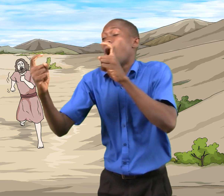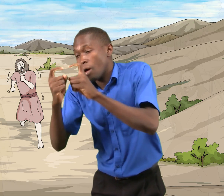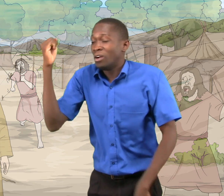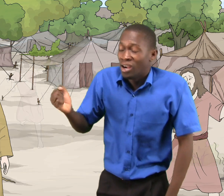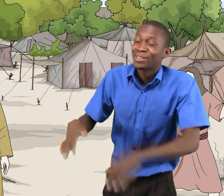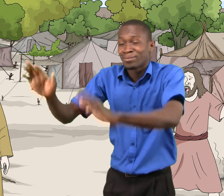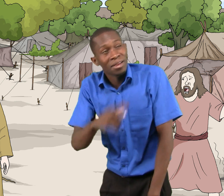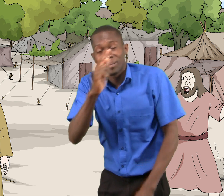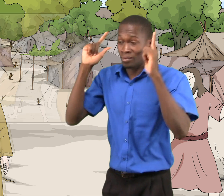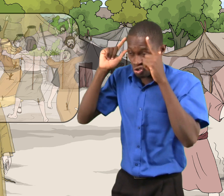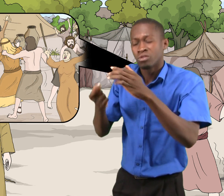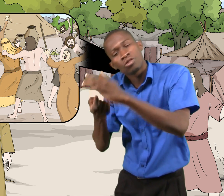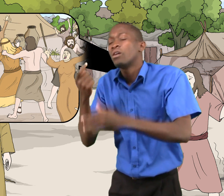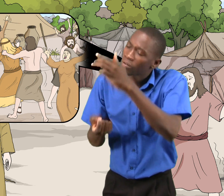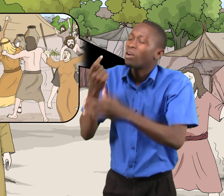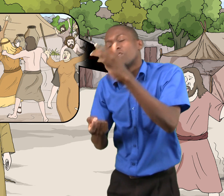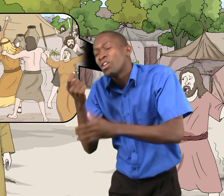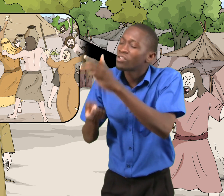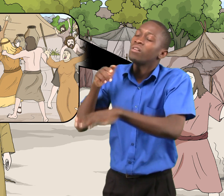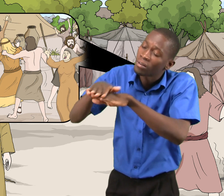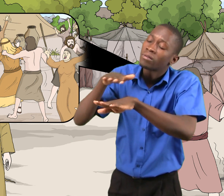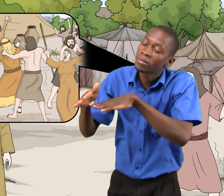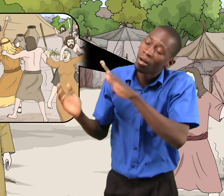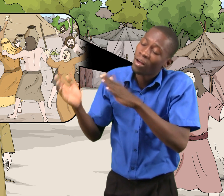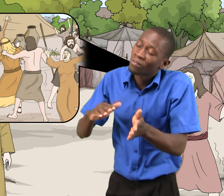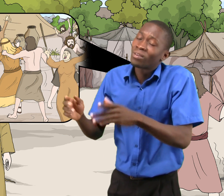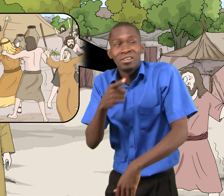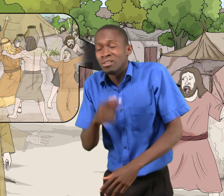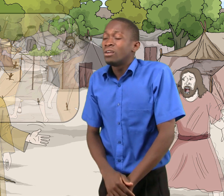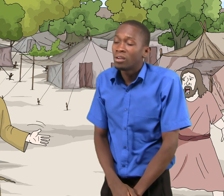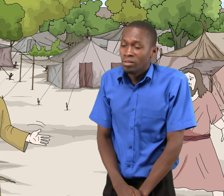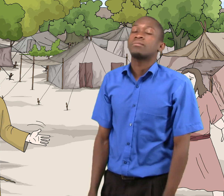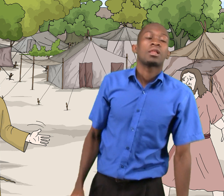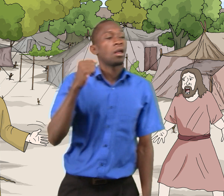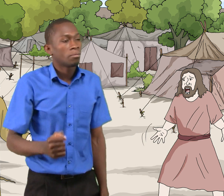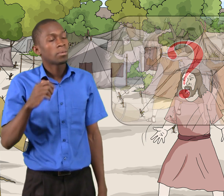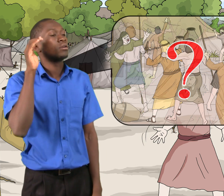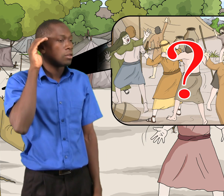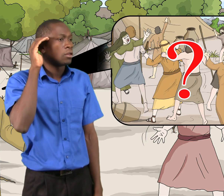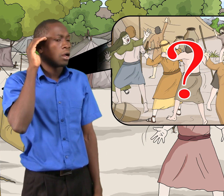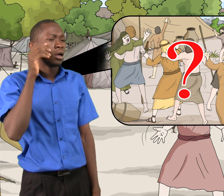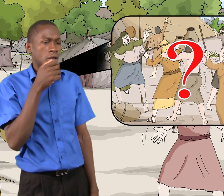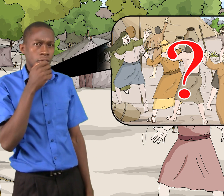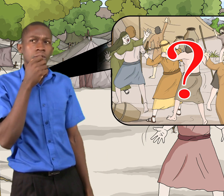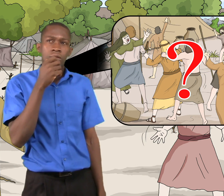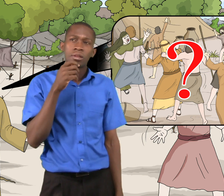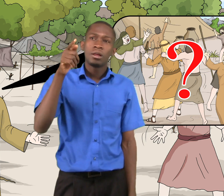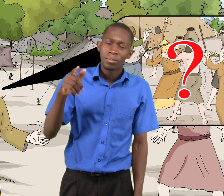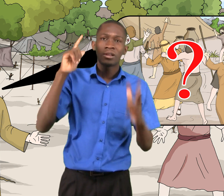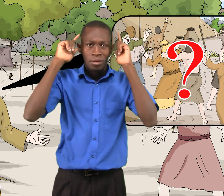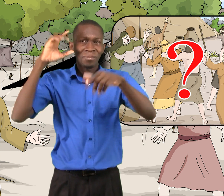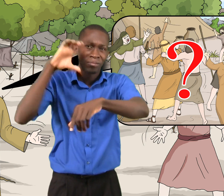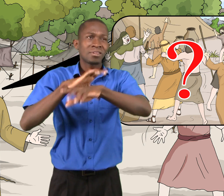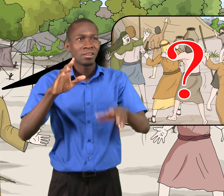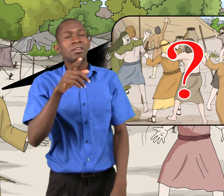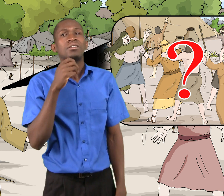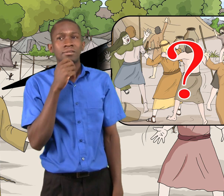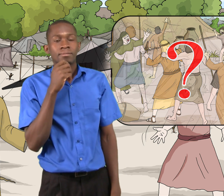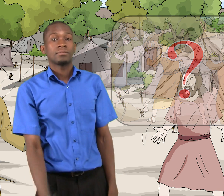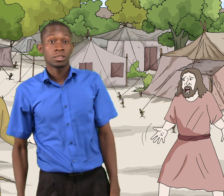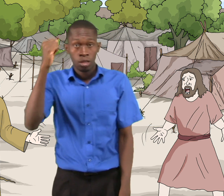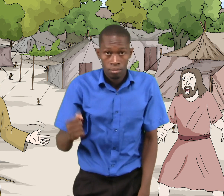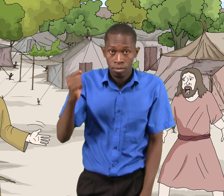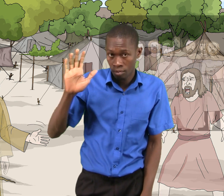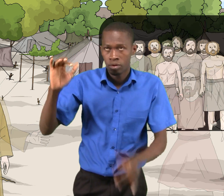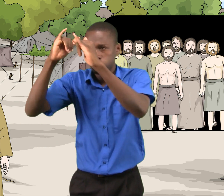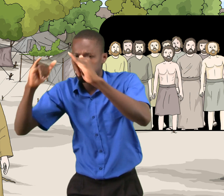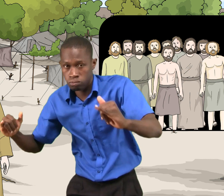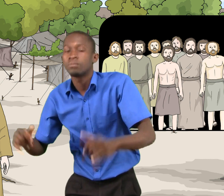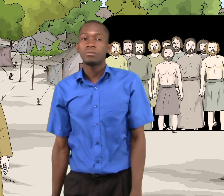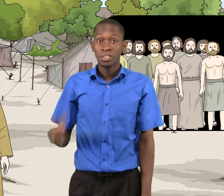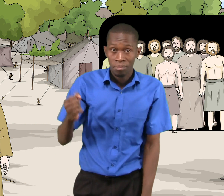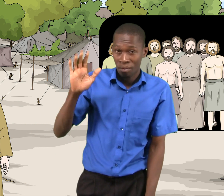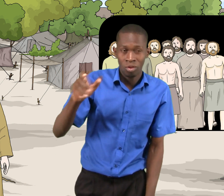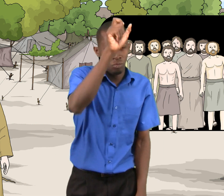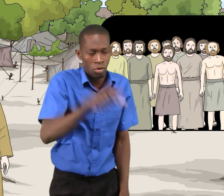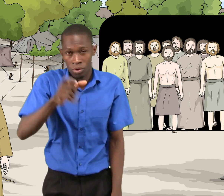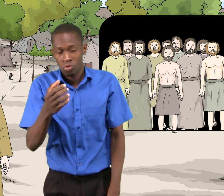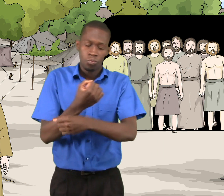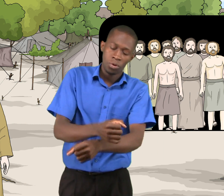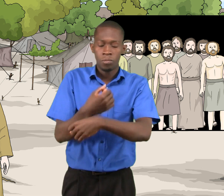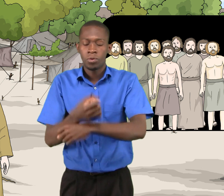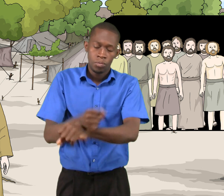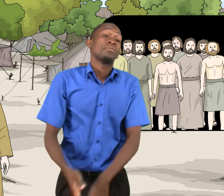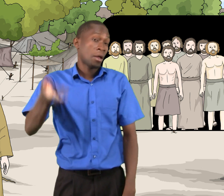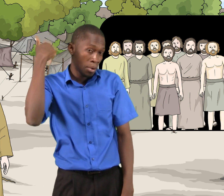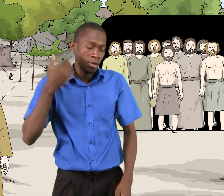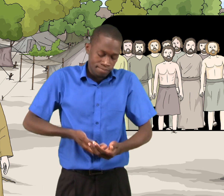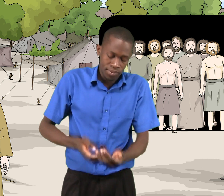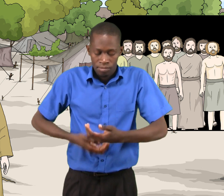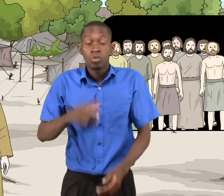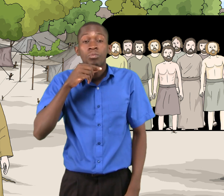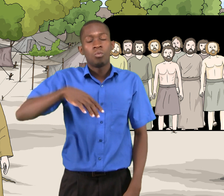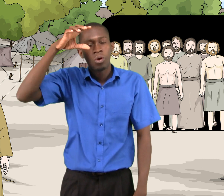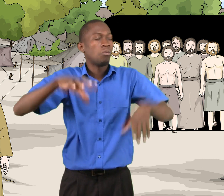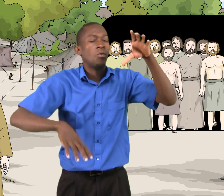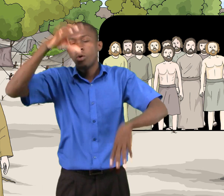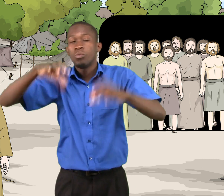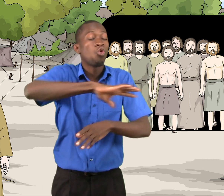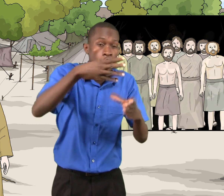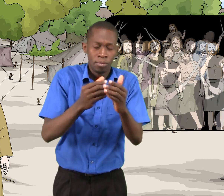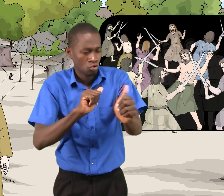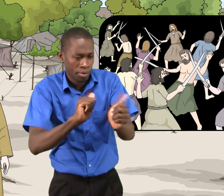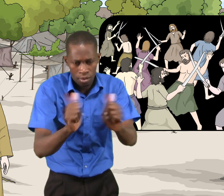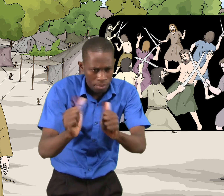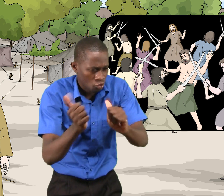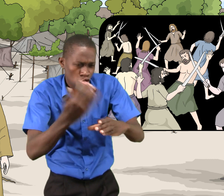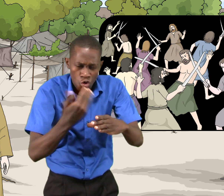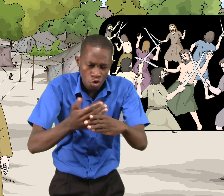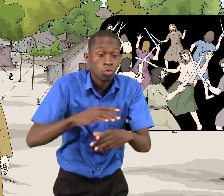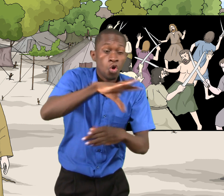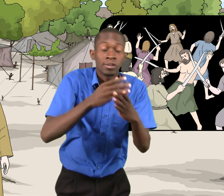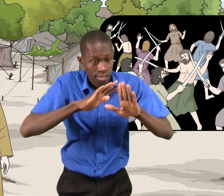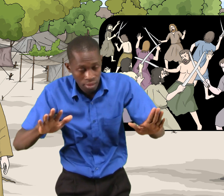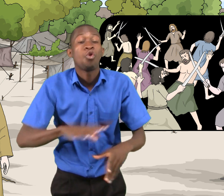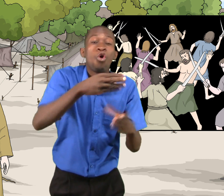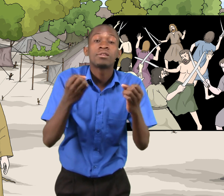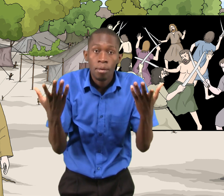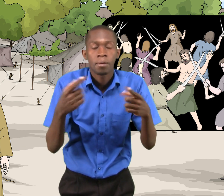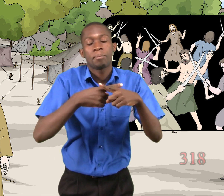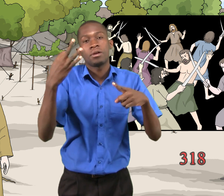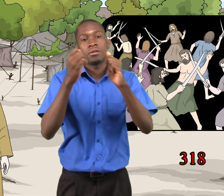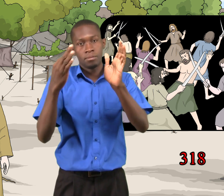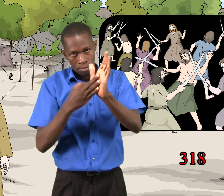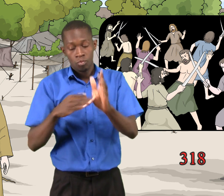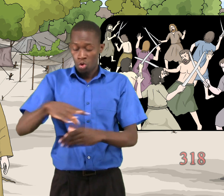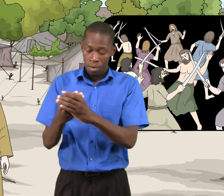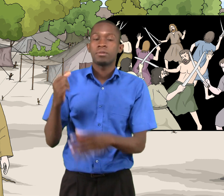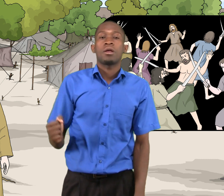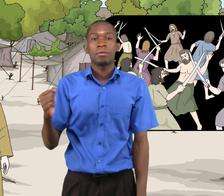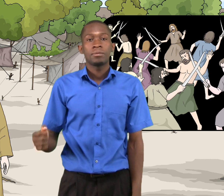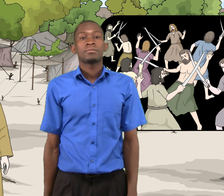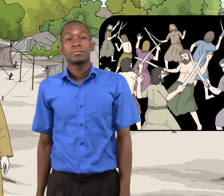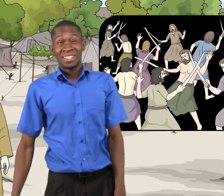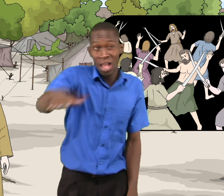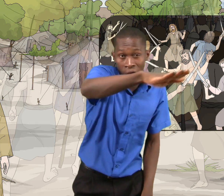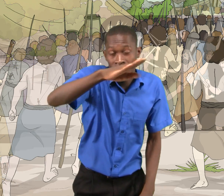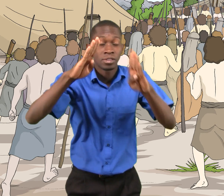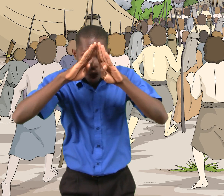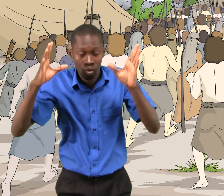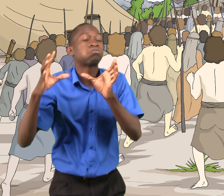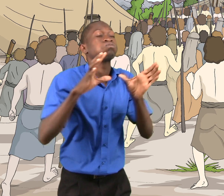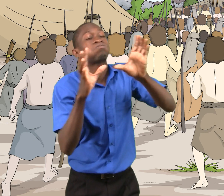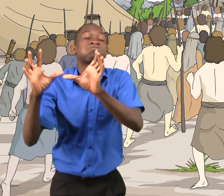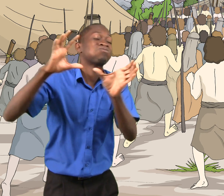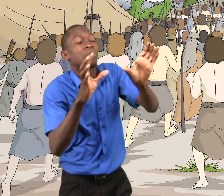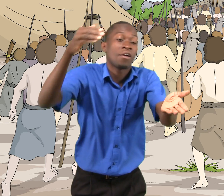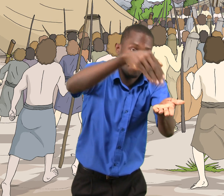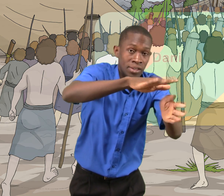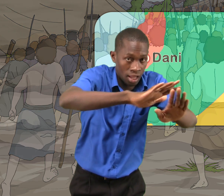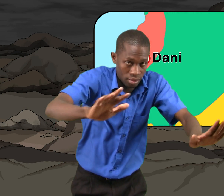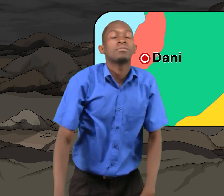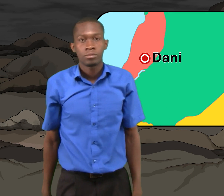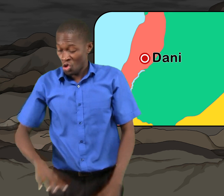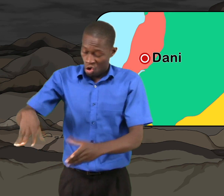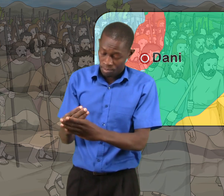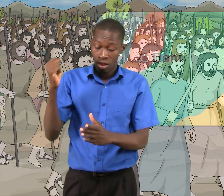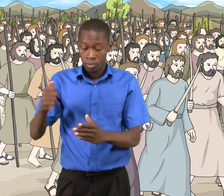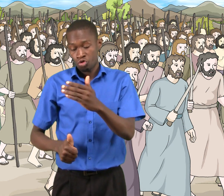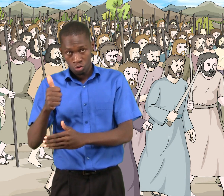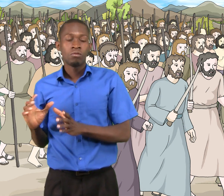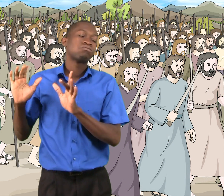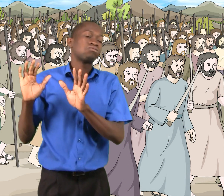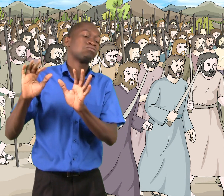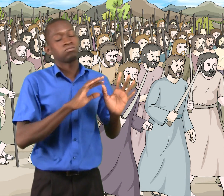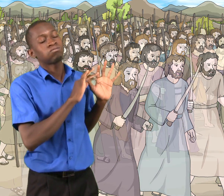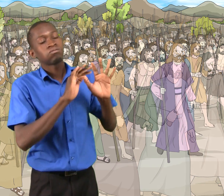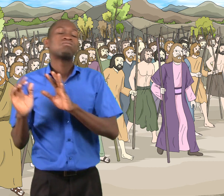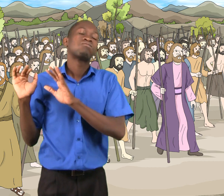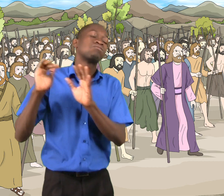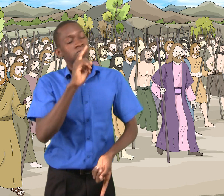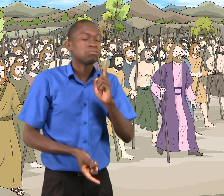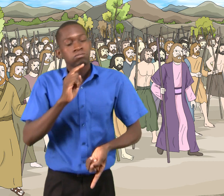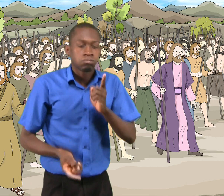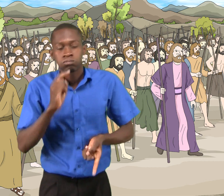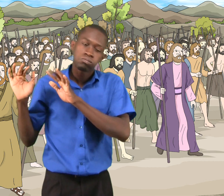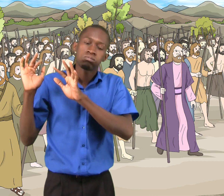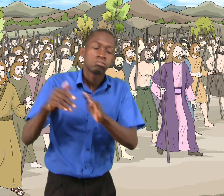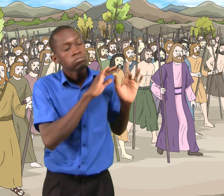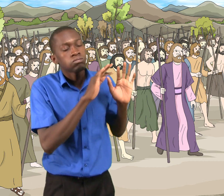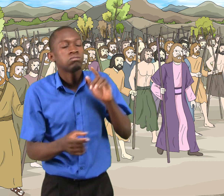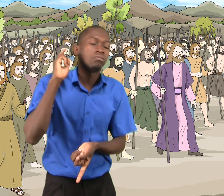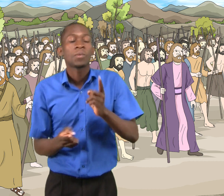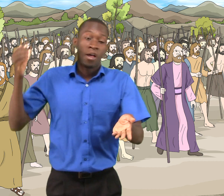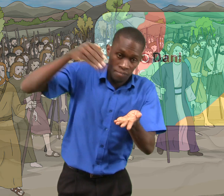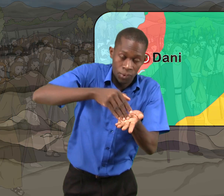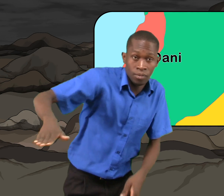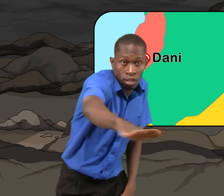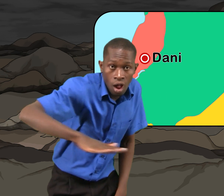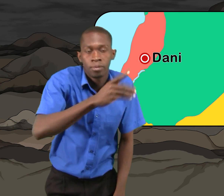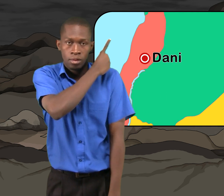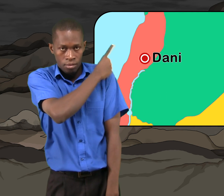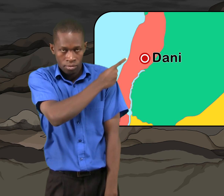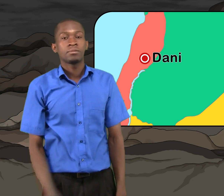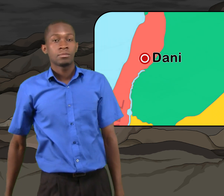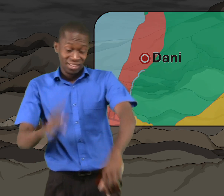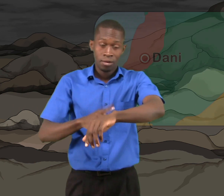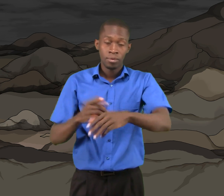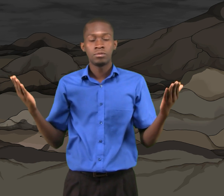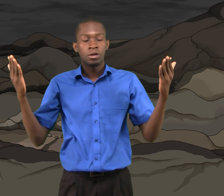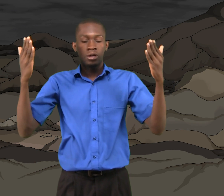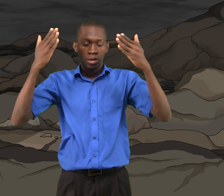And when Abram heard that his relative had been captured, he mobilized the 318 trained men born in his household, and they set out in pursuit as far as Dan.